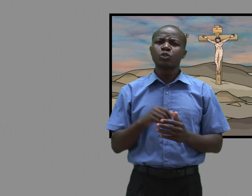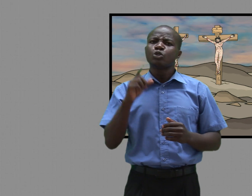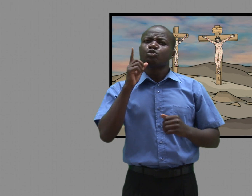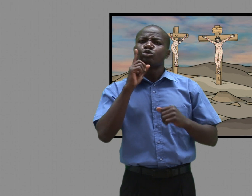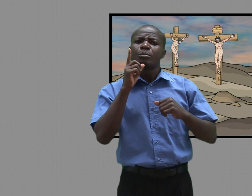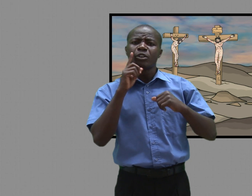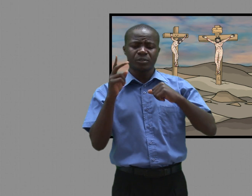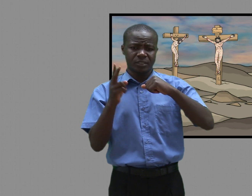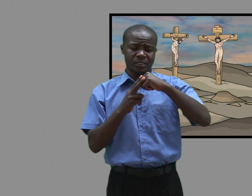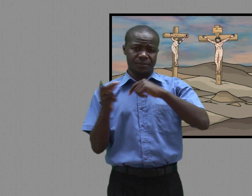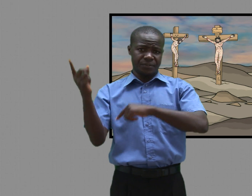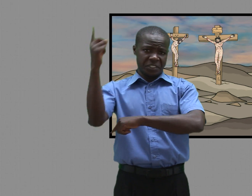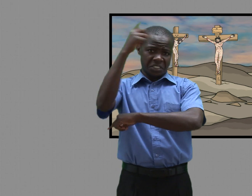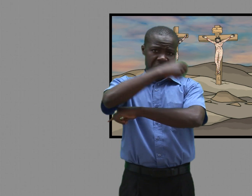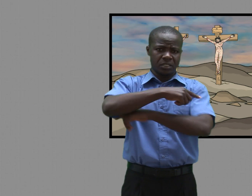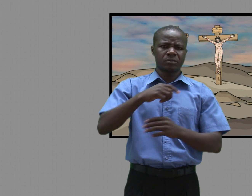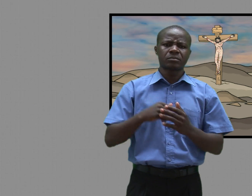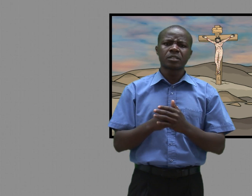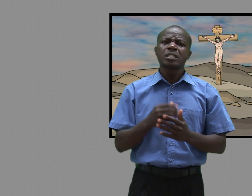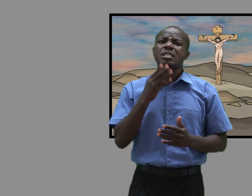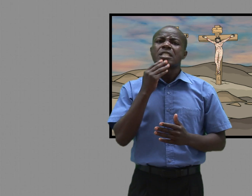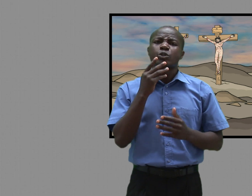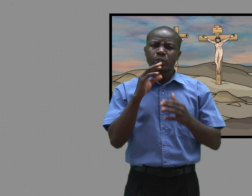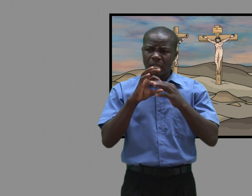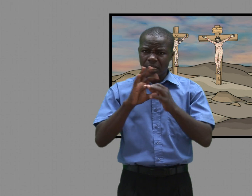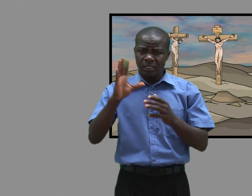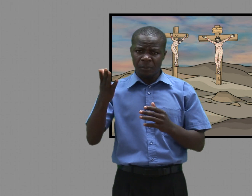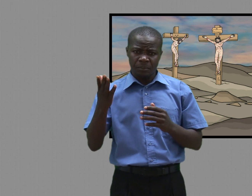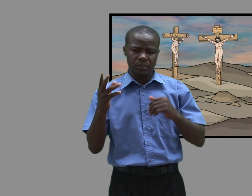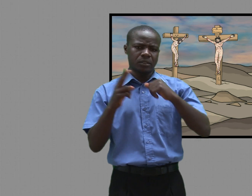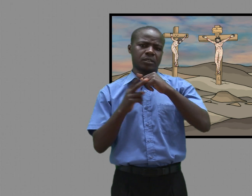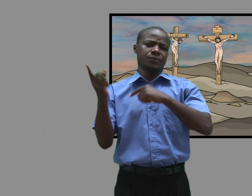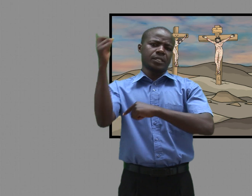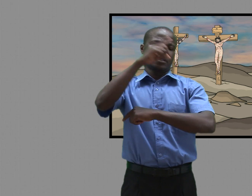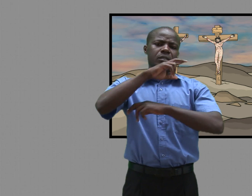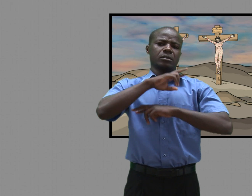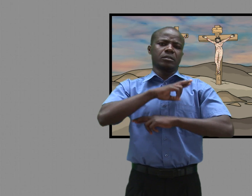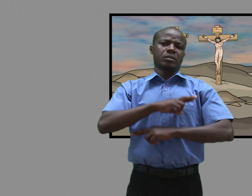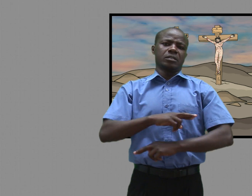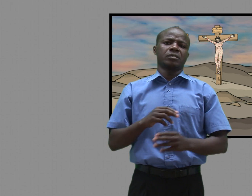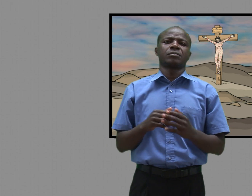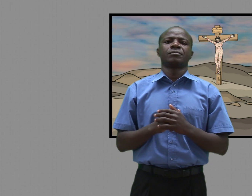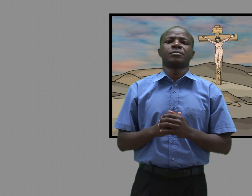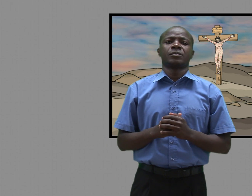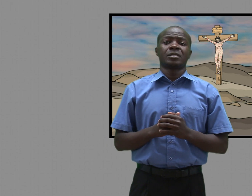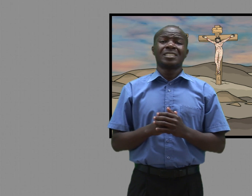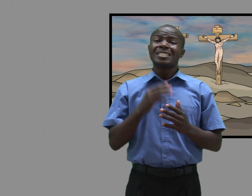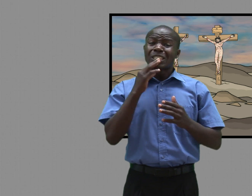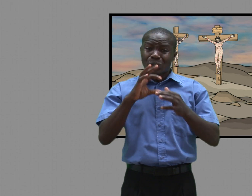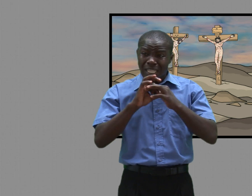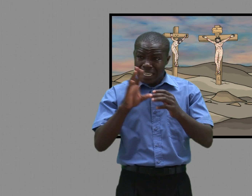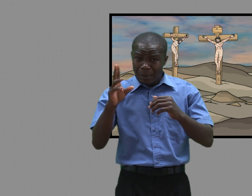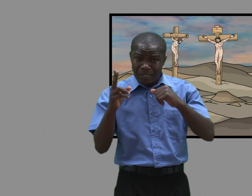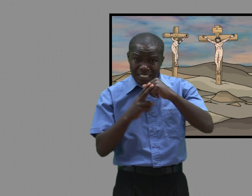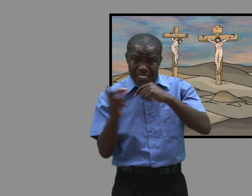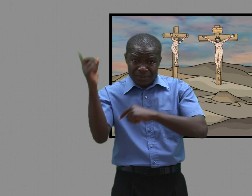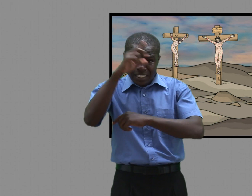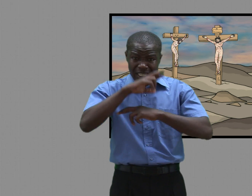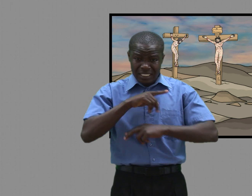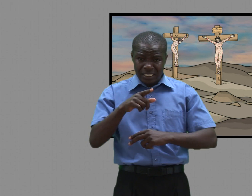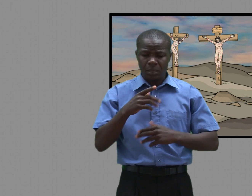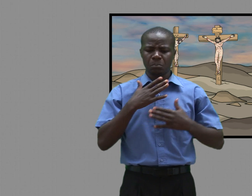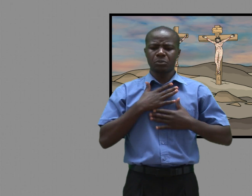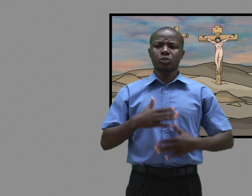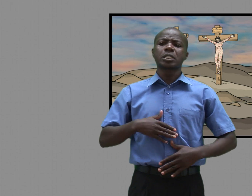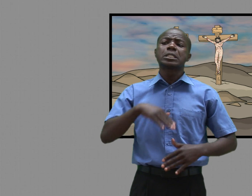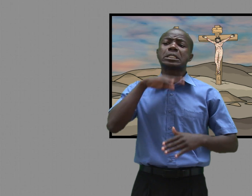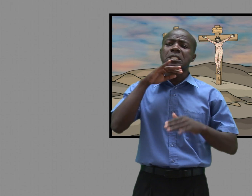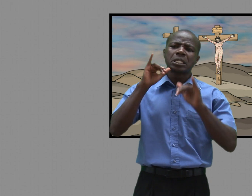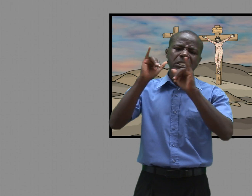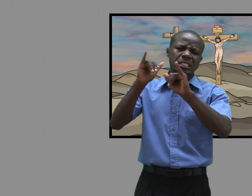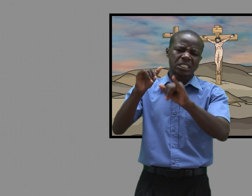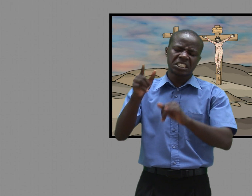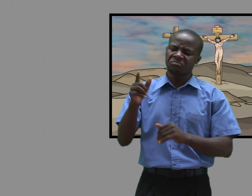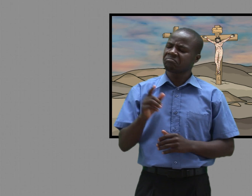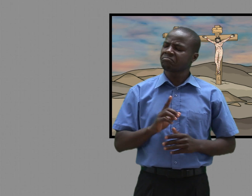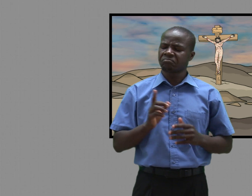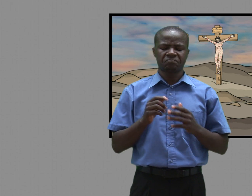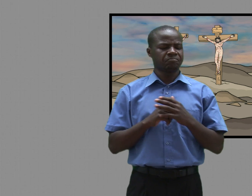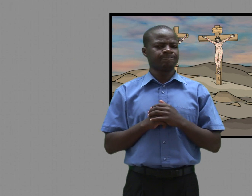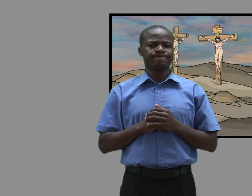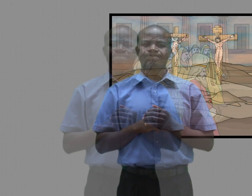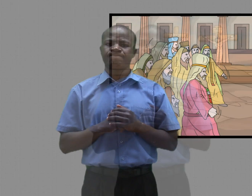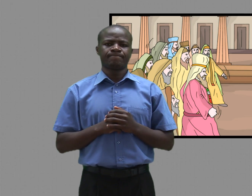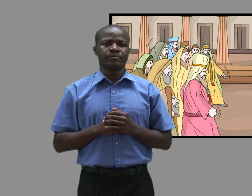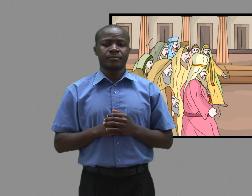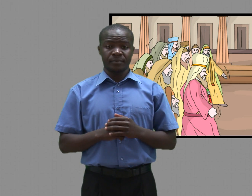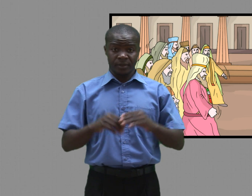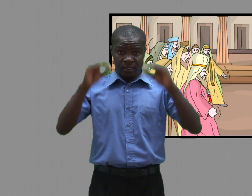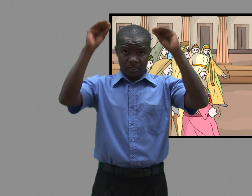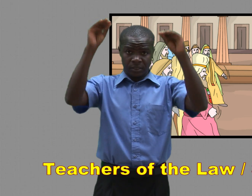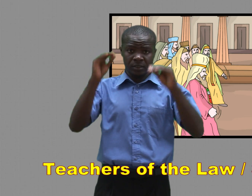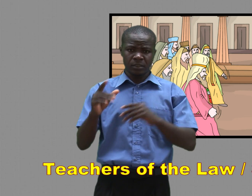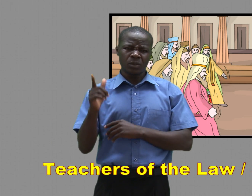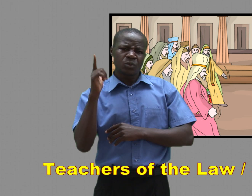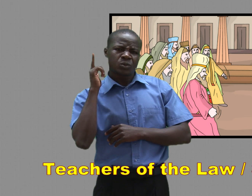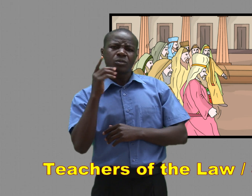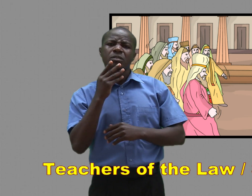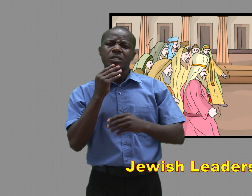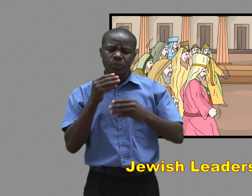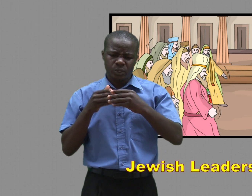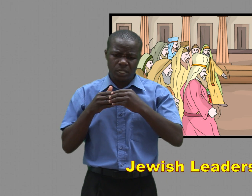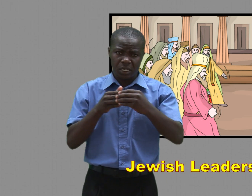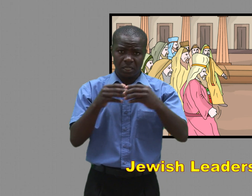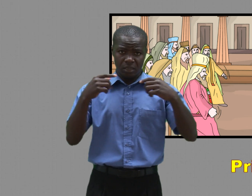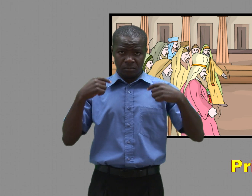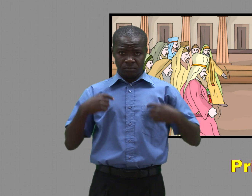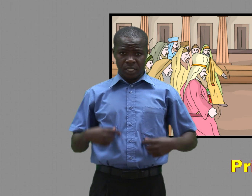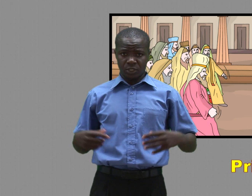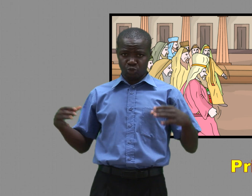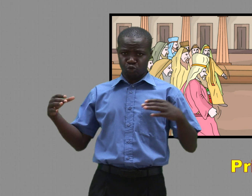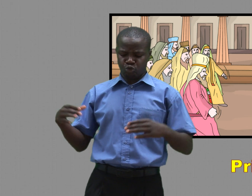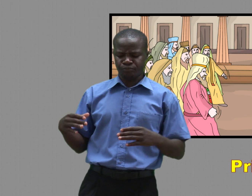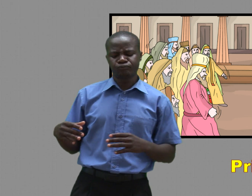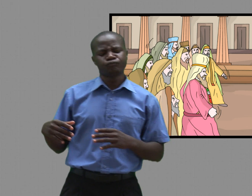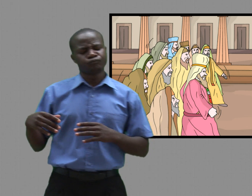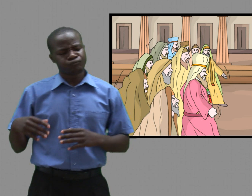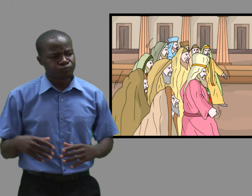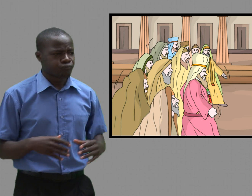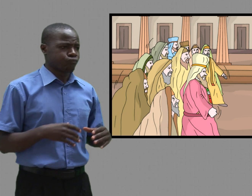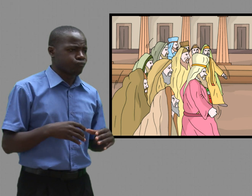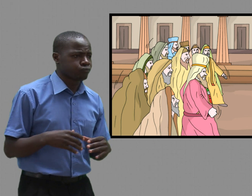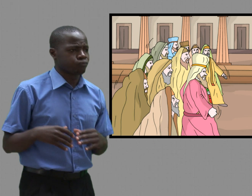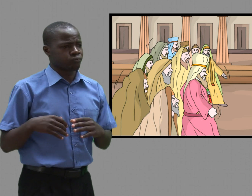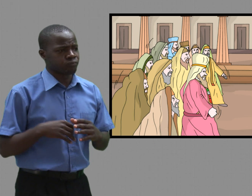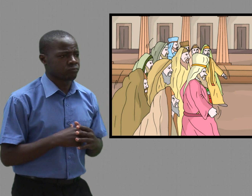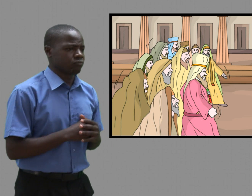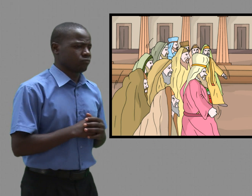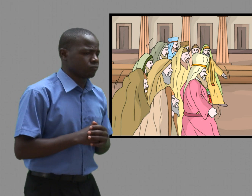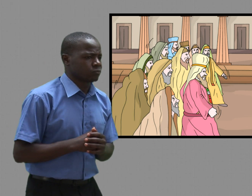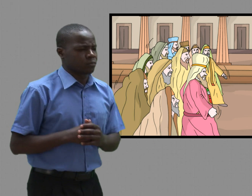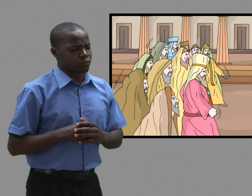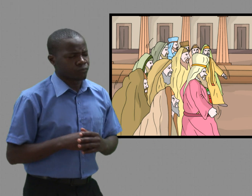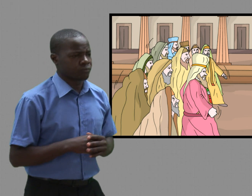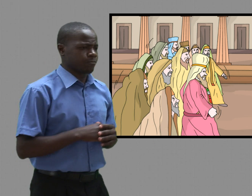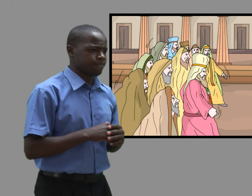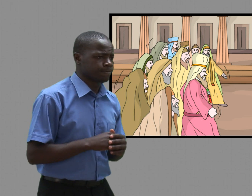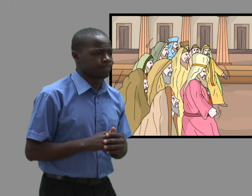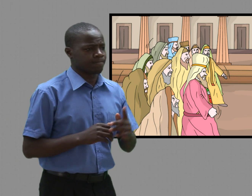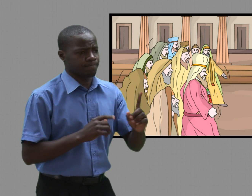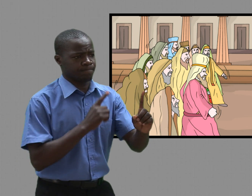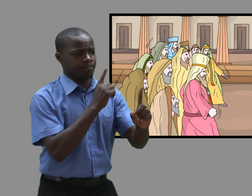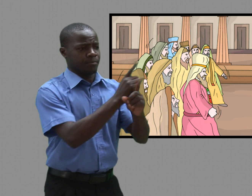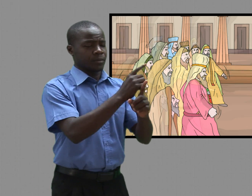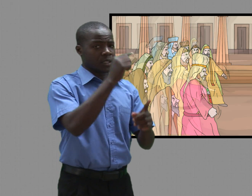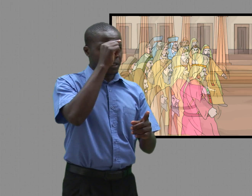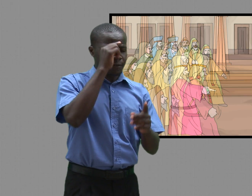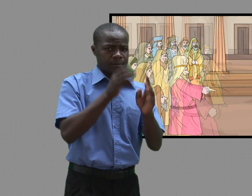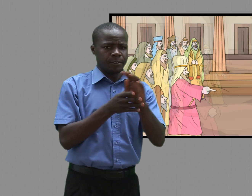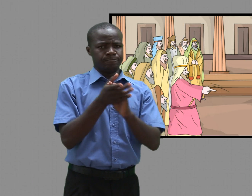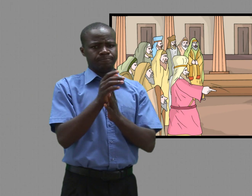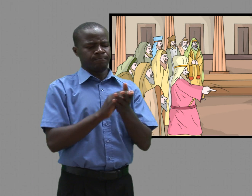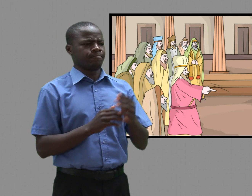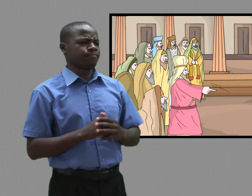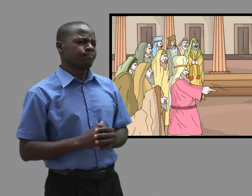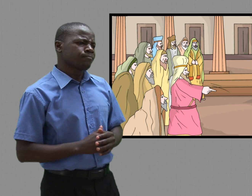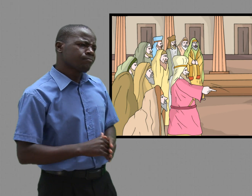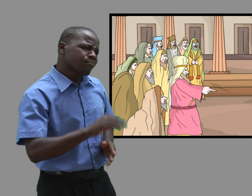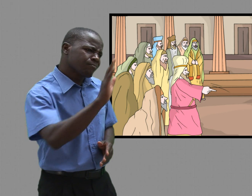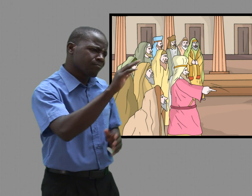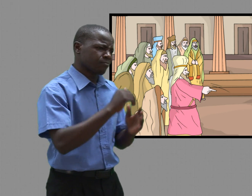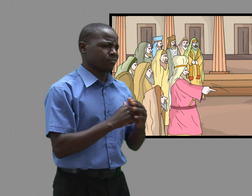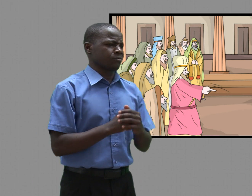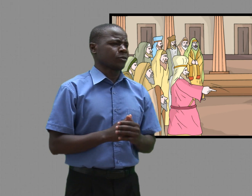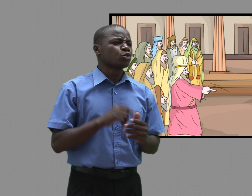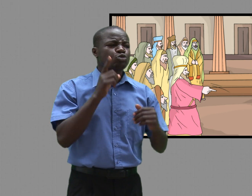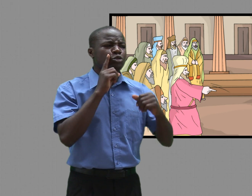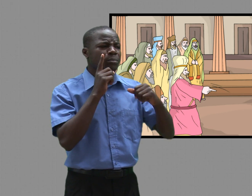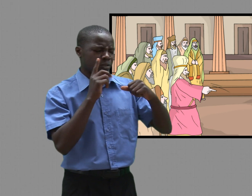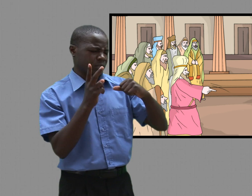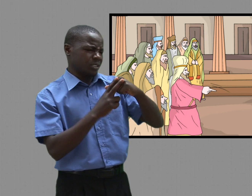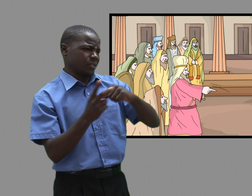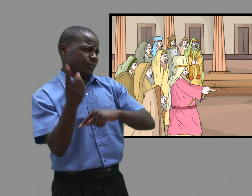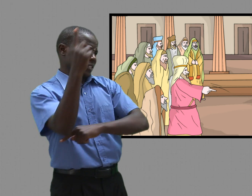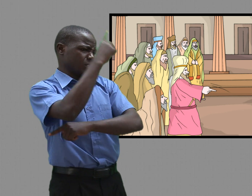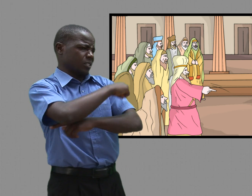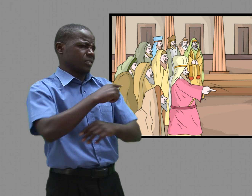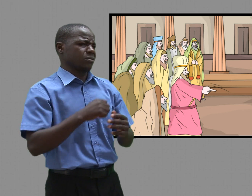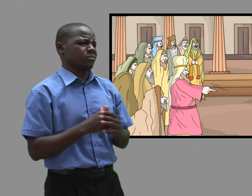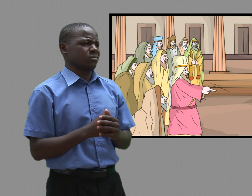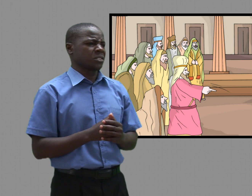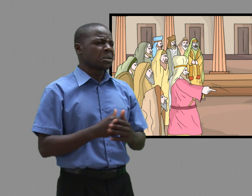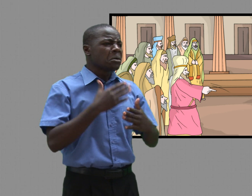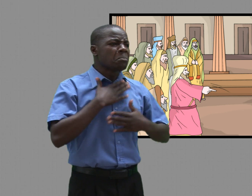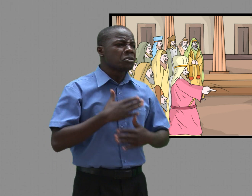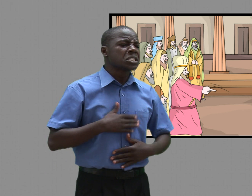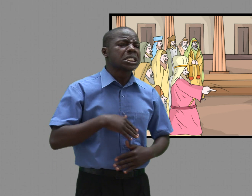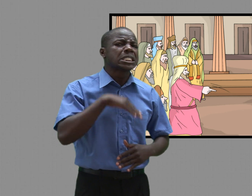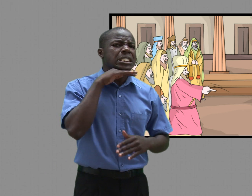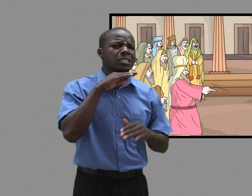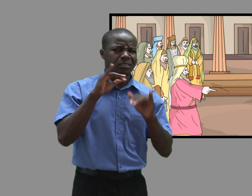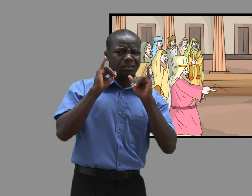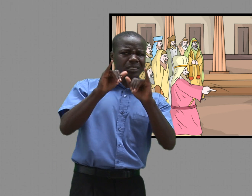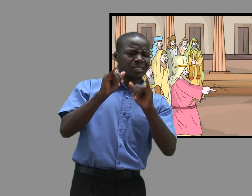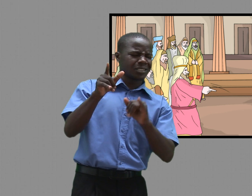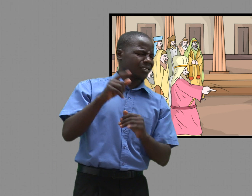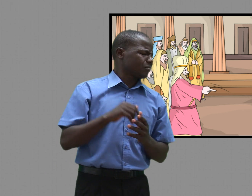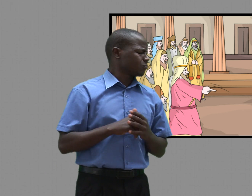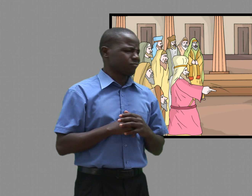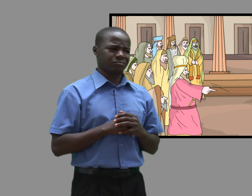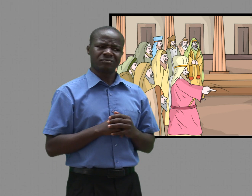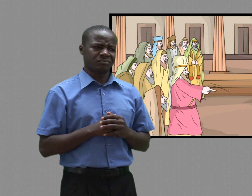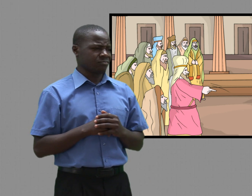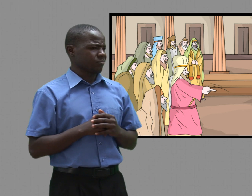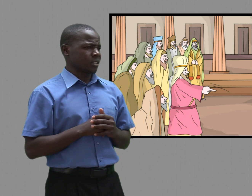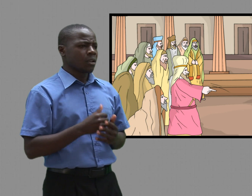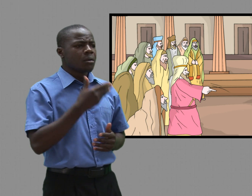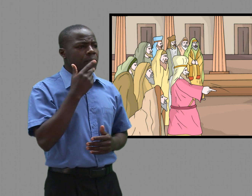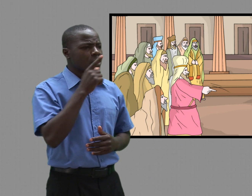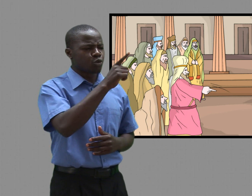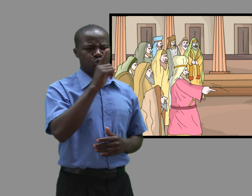Mary Magdalene and the other Mary were sitting there opposite the tomb. The next day, the one after Preparation Day, the chief priests and Pharisees assembled before Pilate. “Sir,” they said, “we remember that while He was alive that deceiver said, ‘After three days I will rise again.’ So give the order that the tomb be secured until the third day.